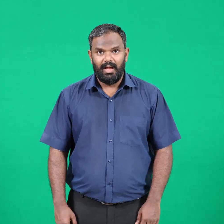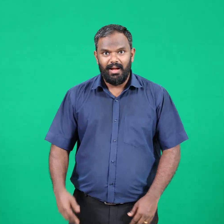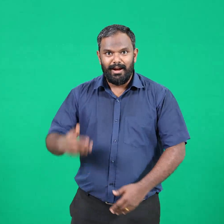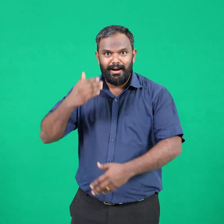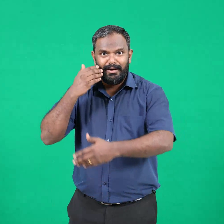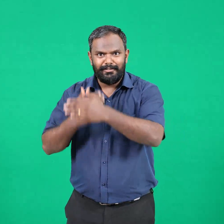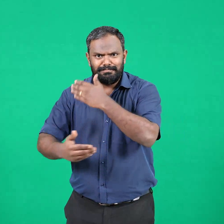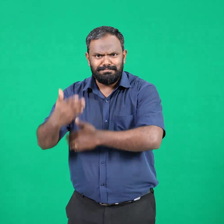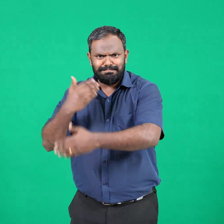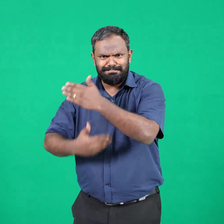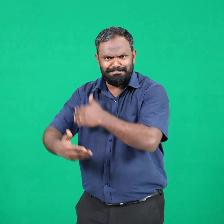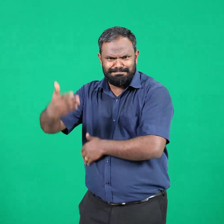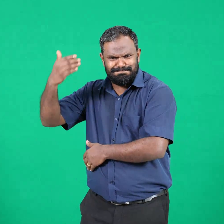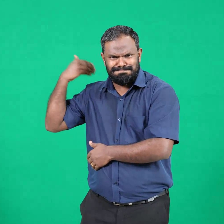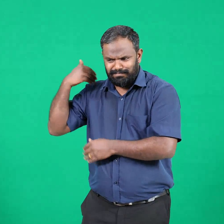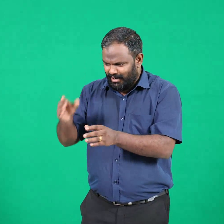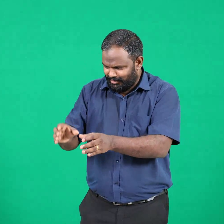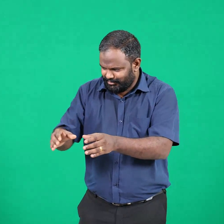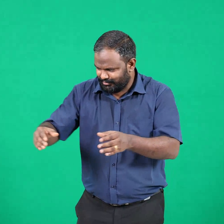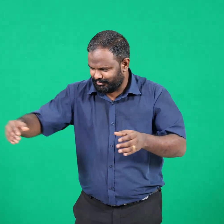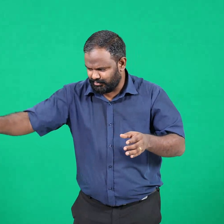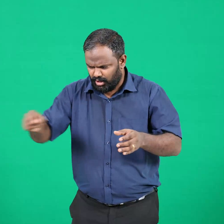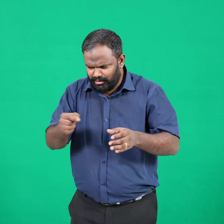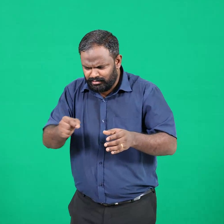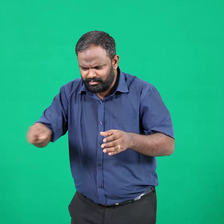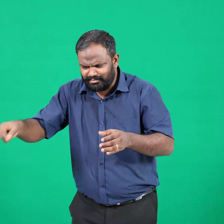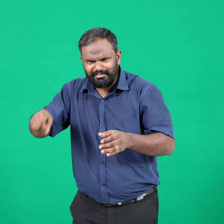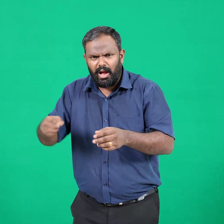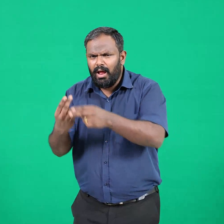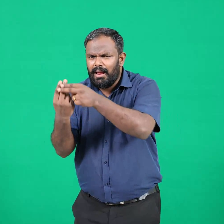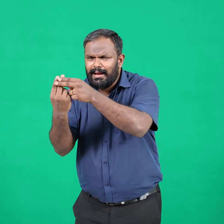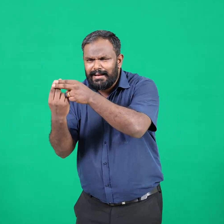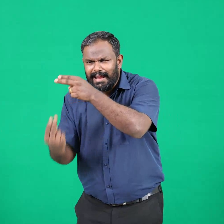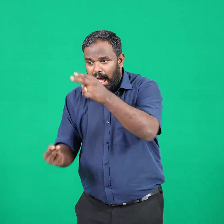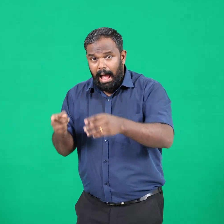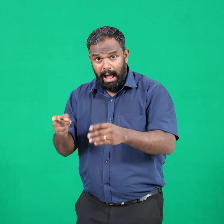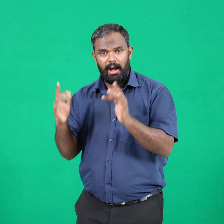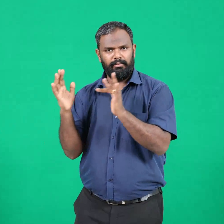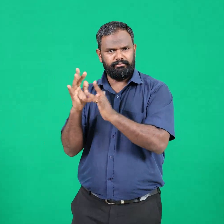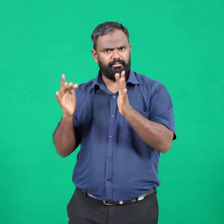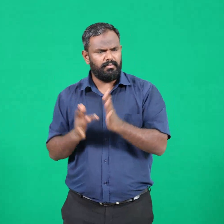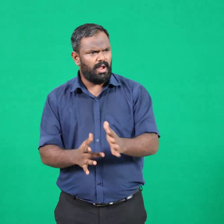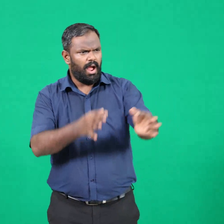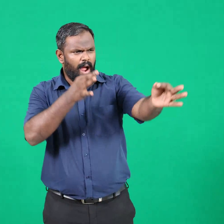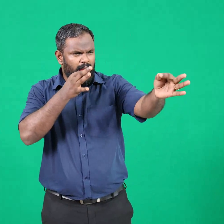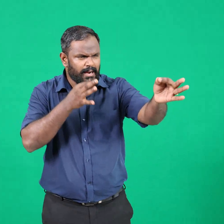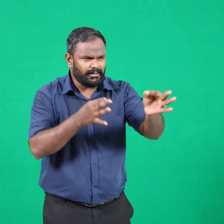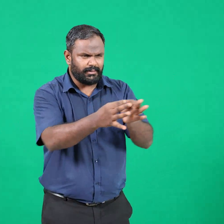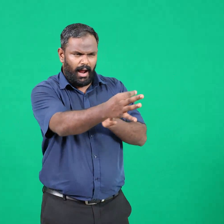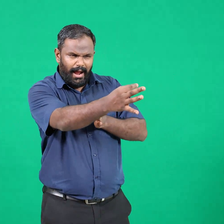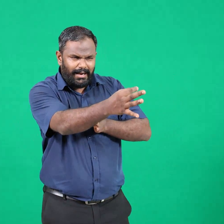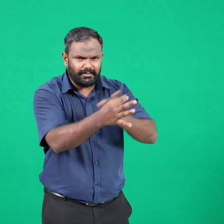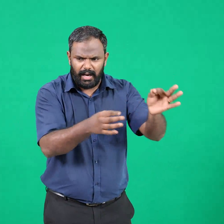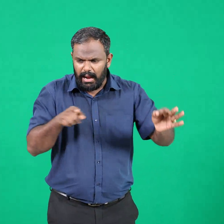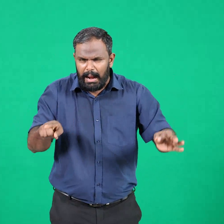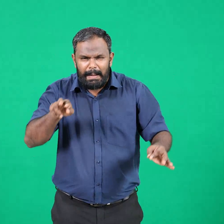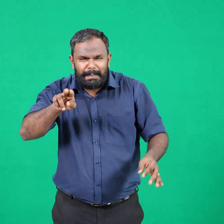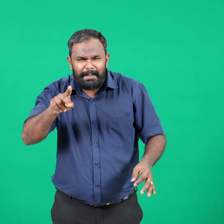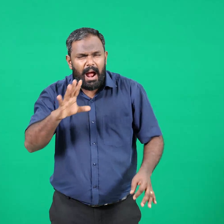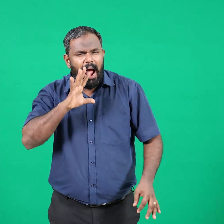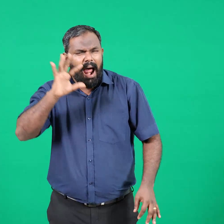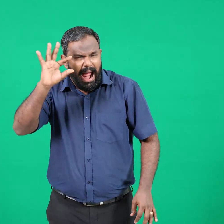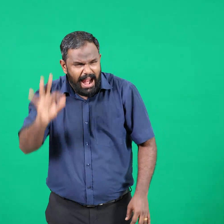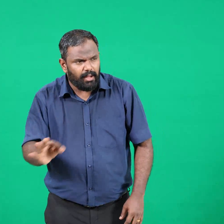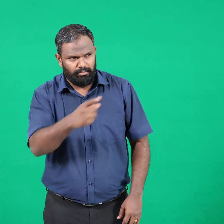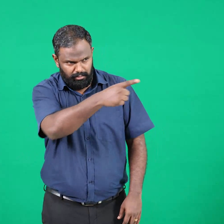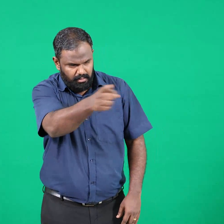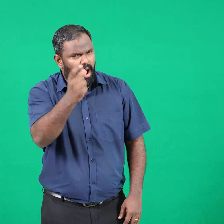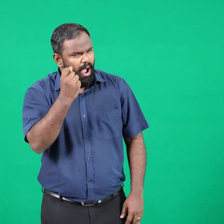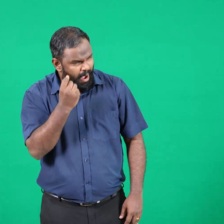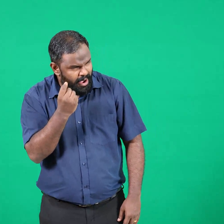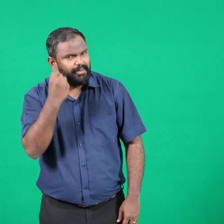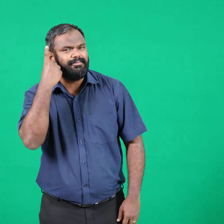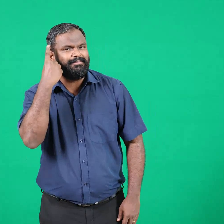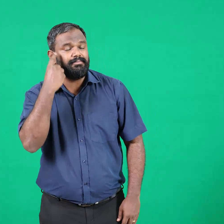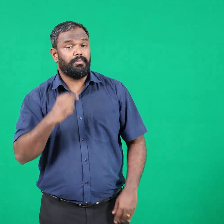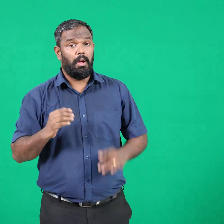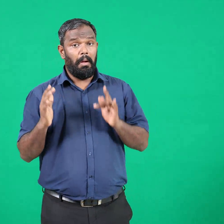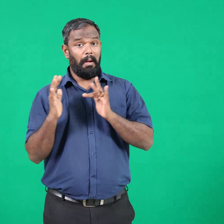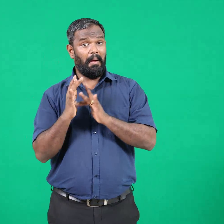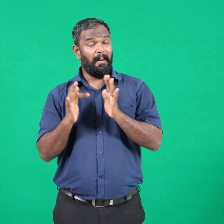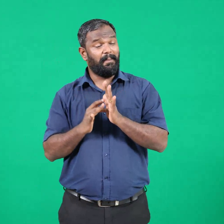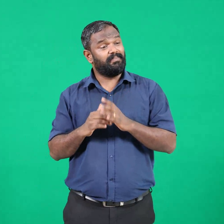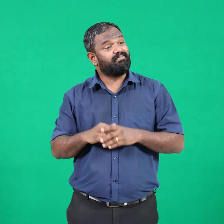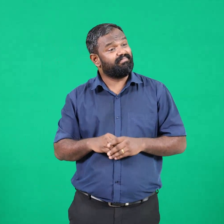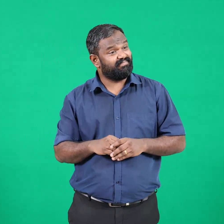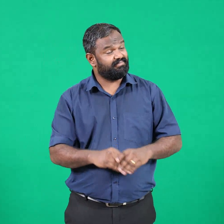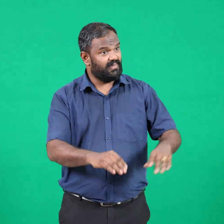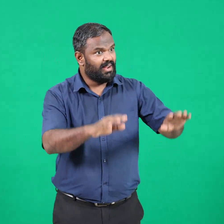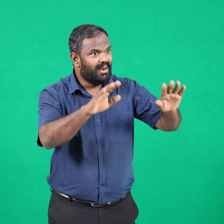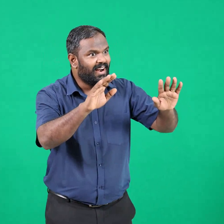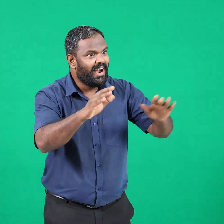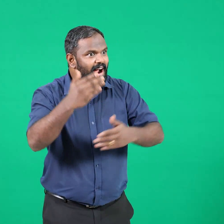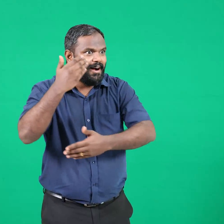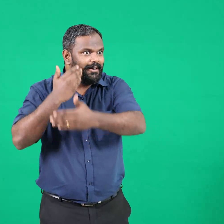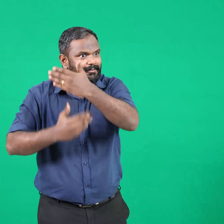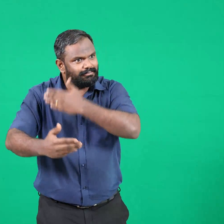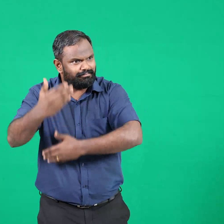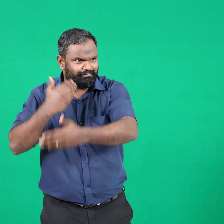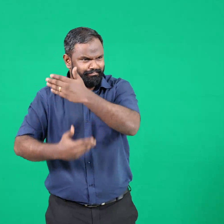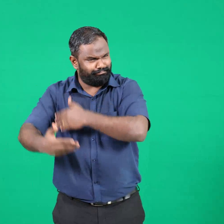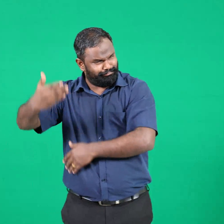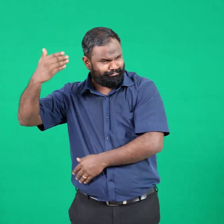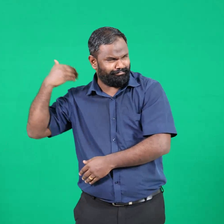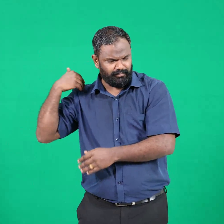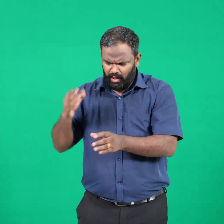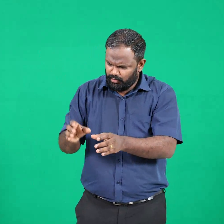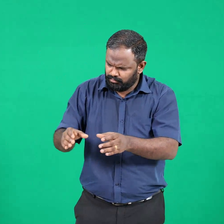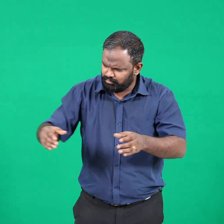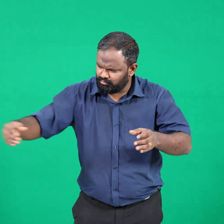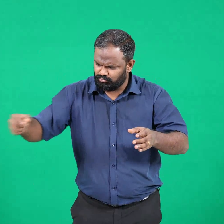Then He opened their minds to understand the Scriptures.